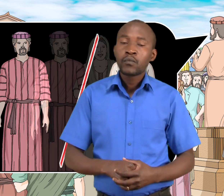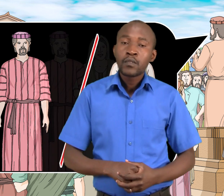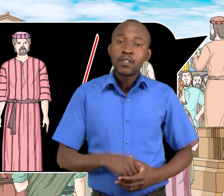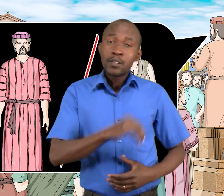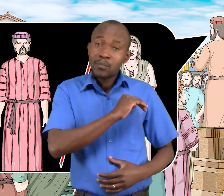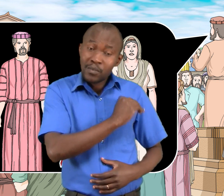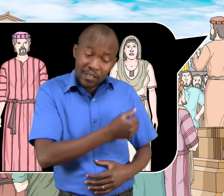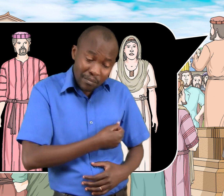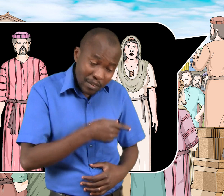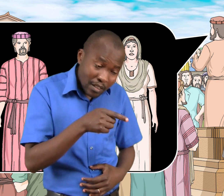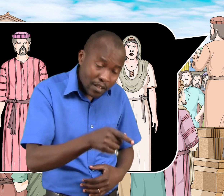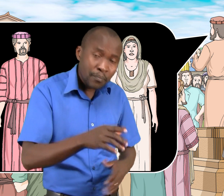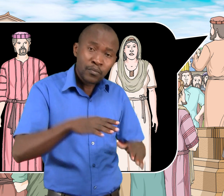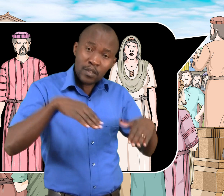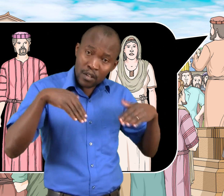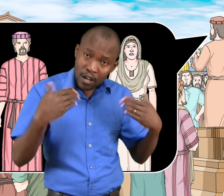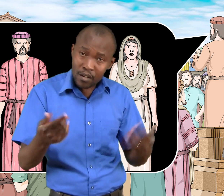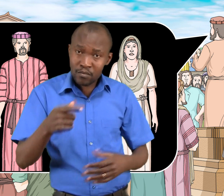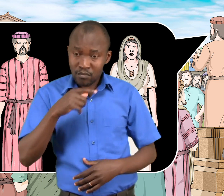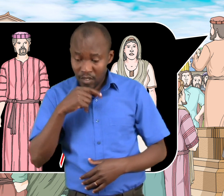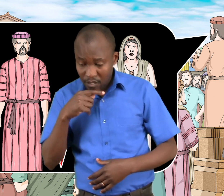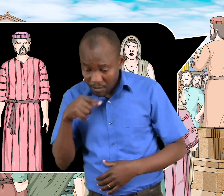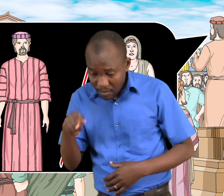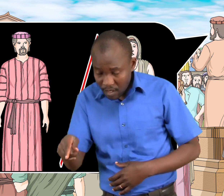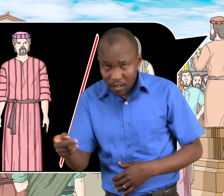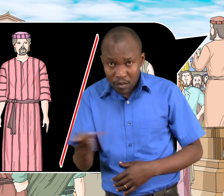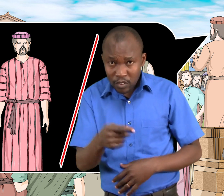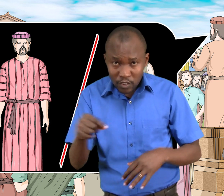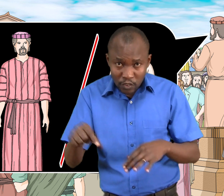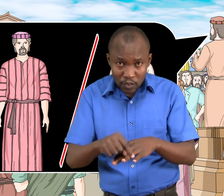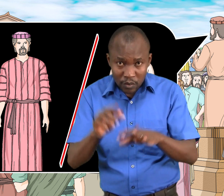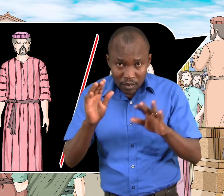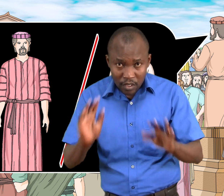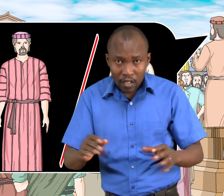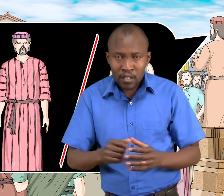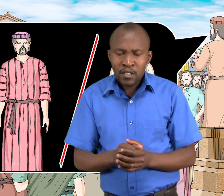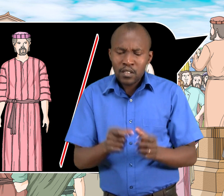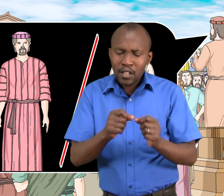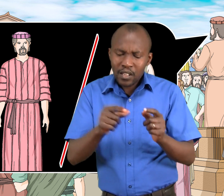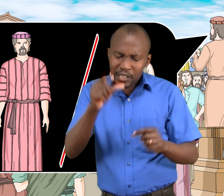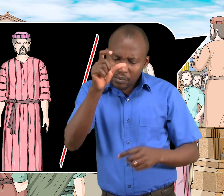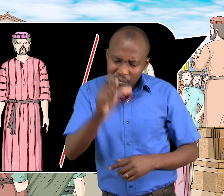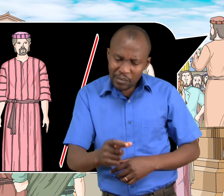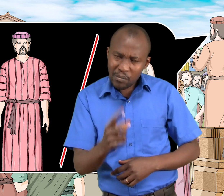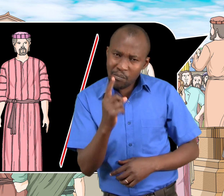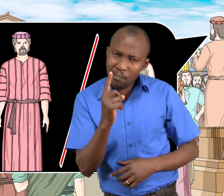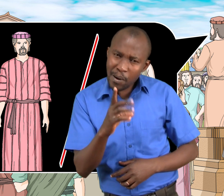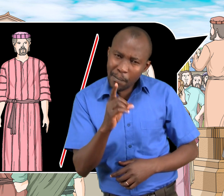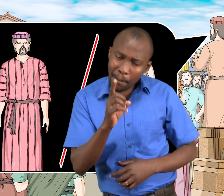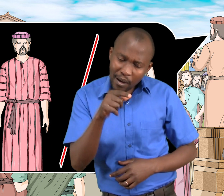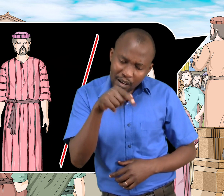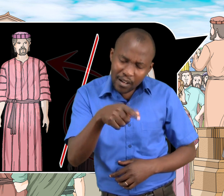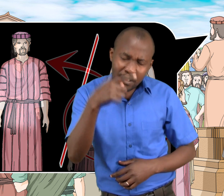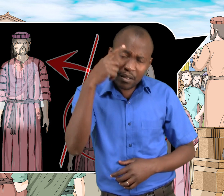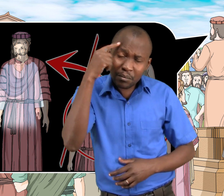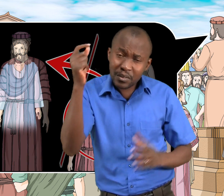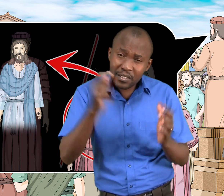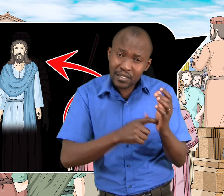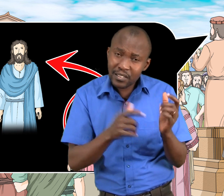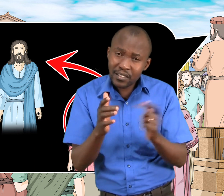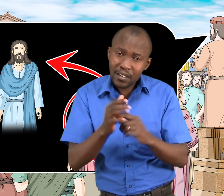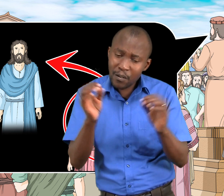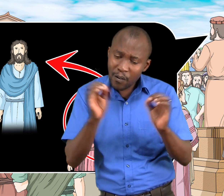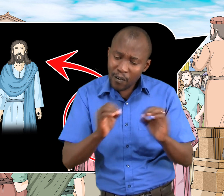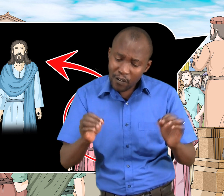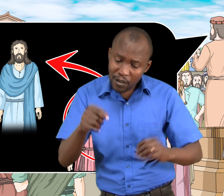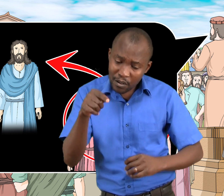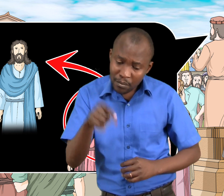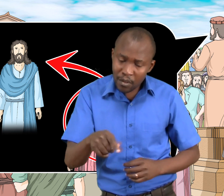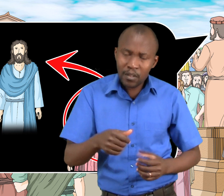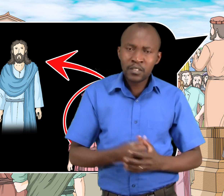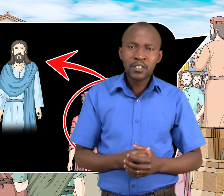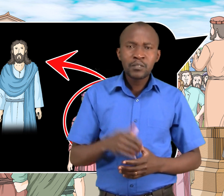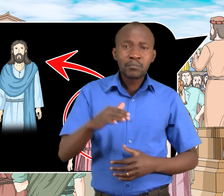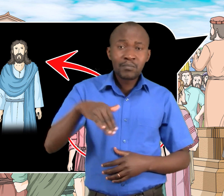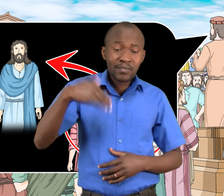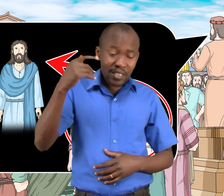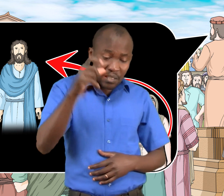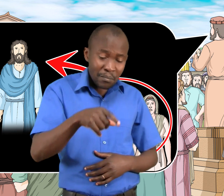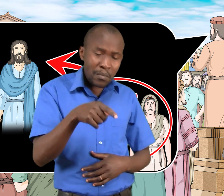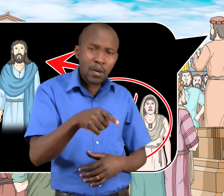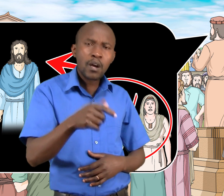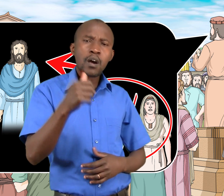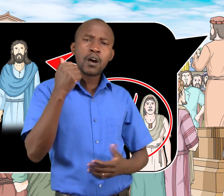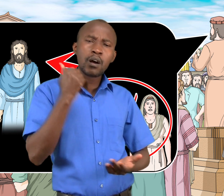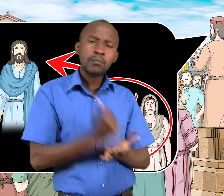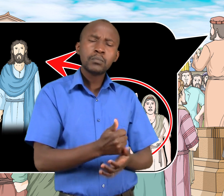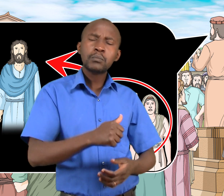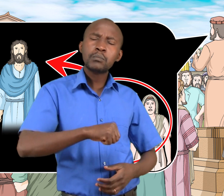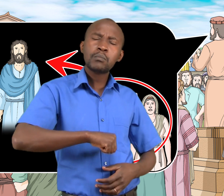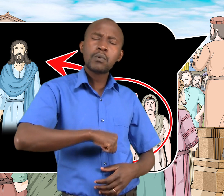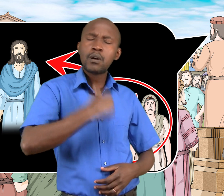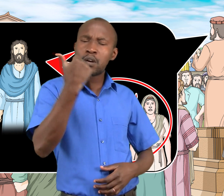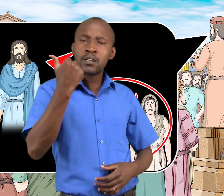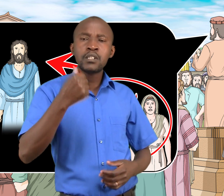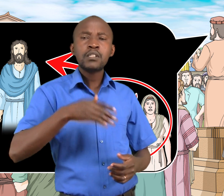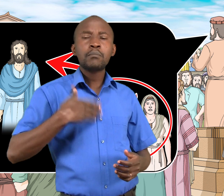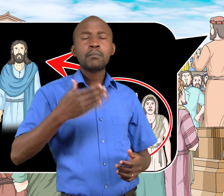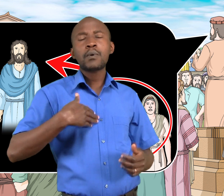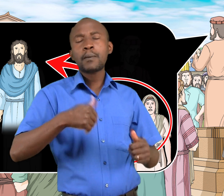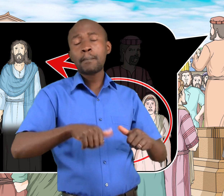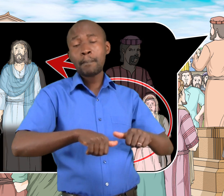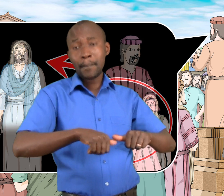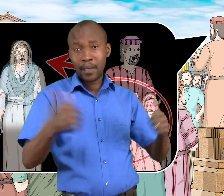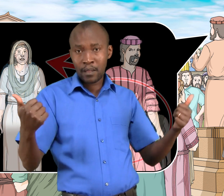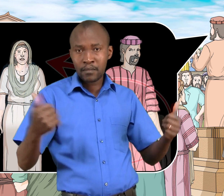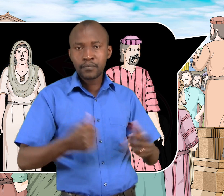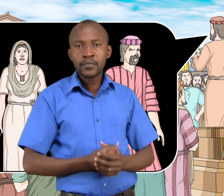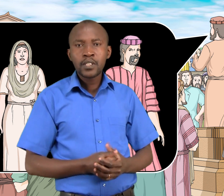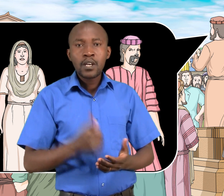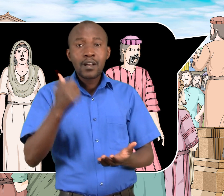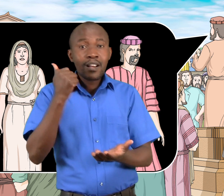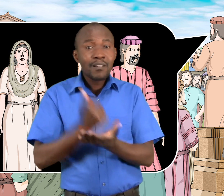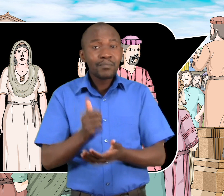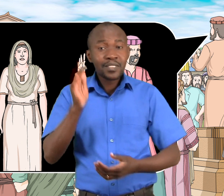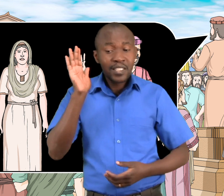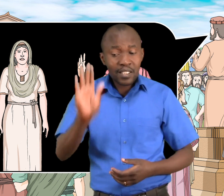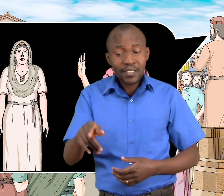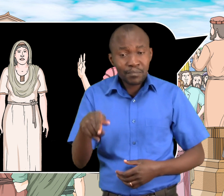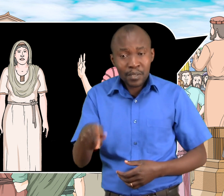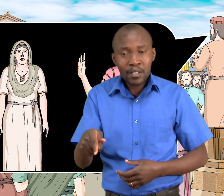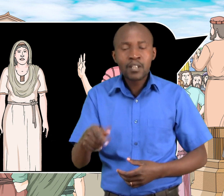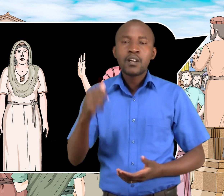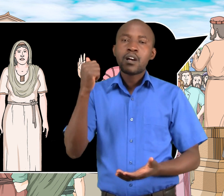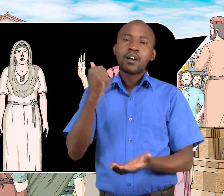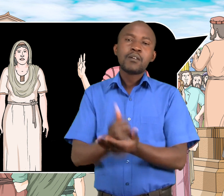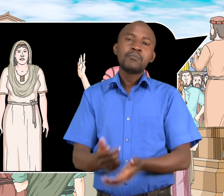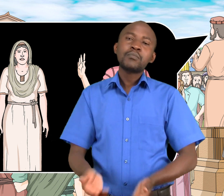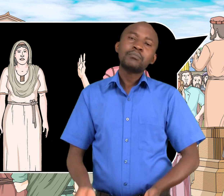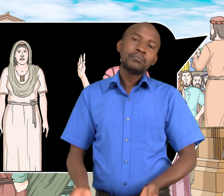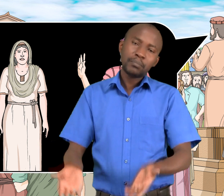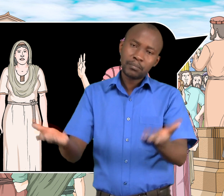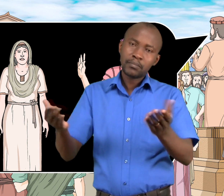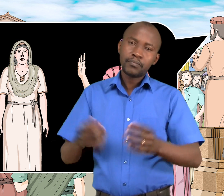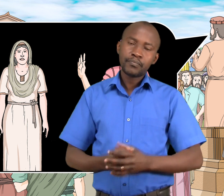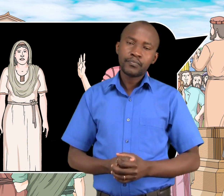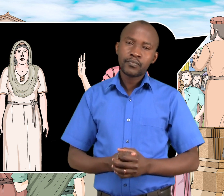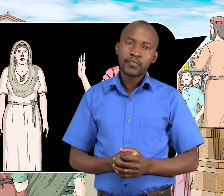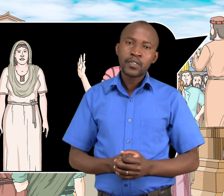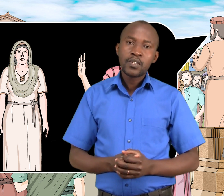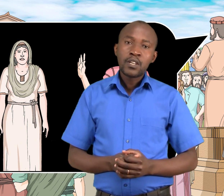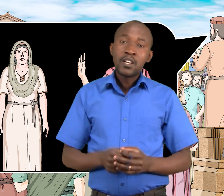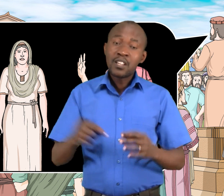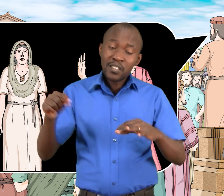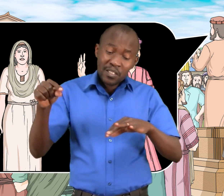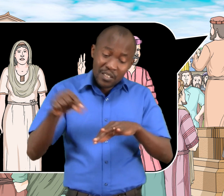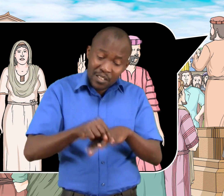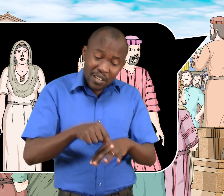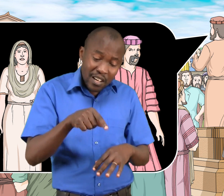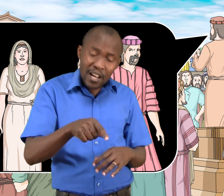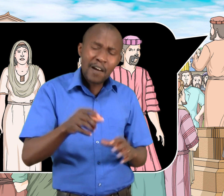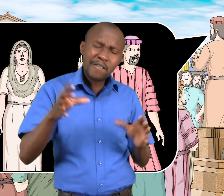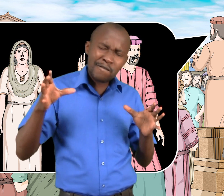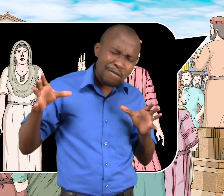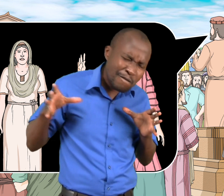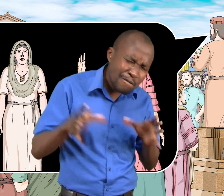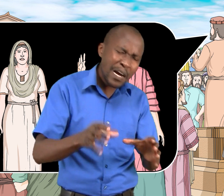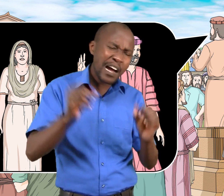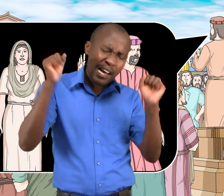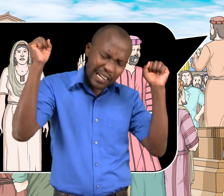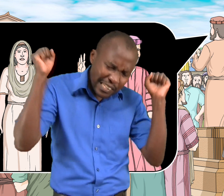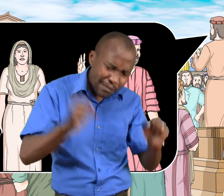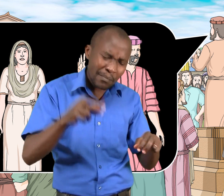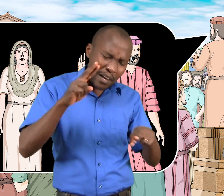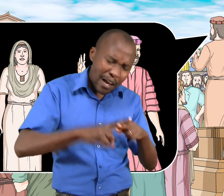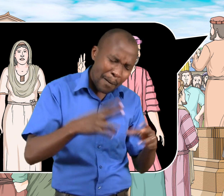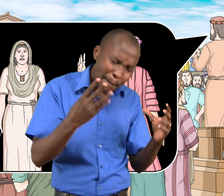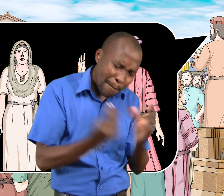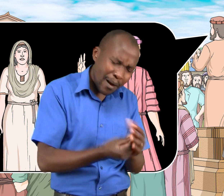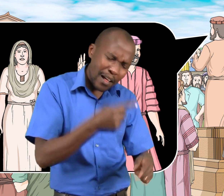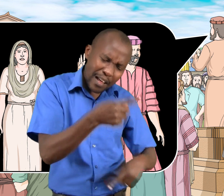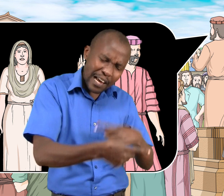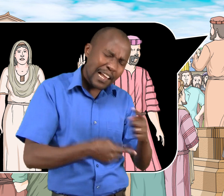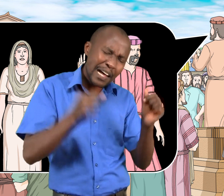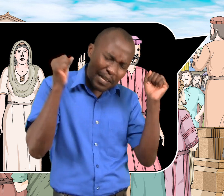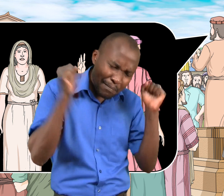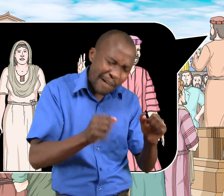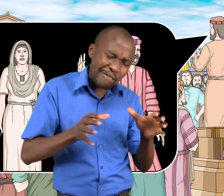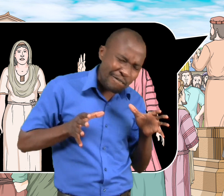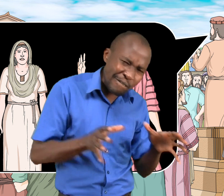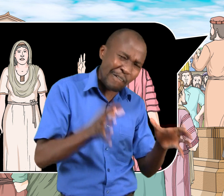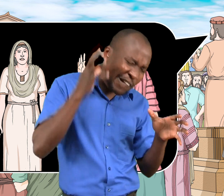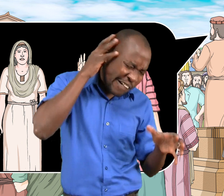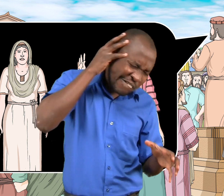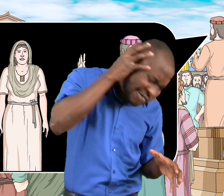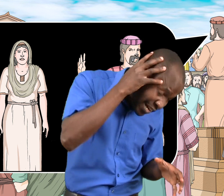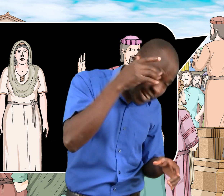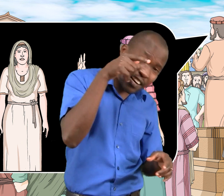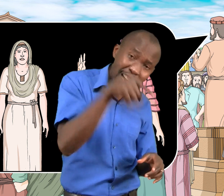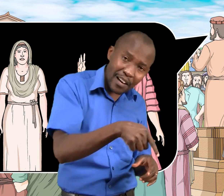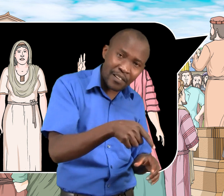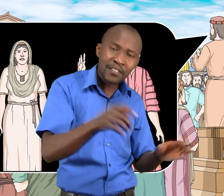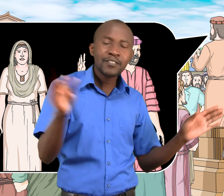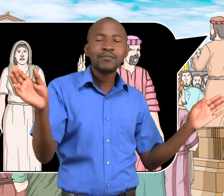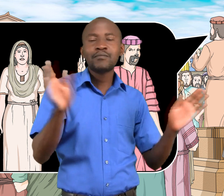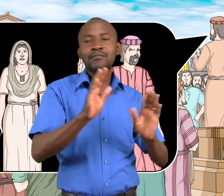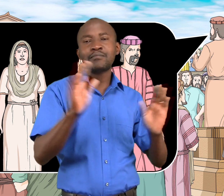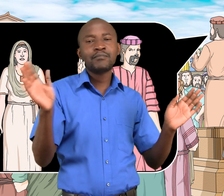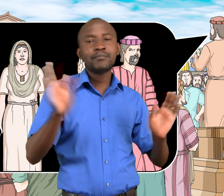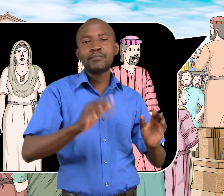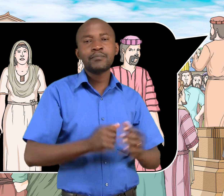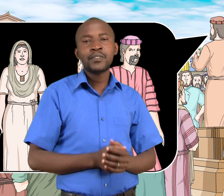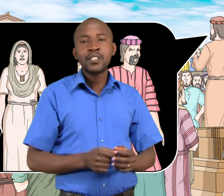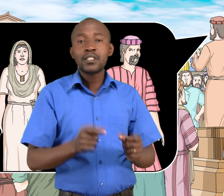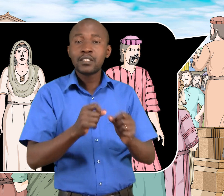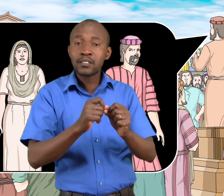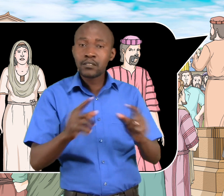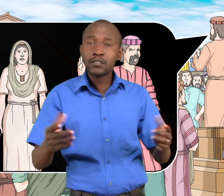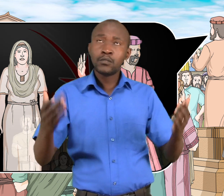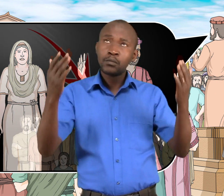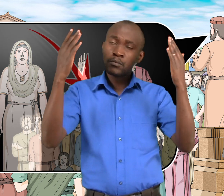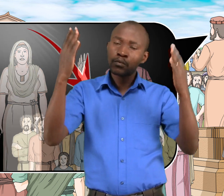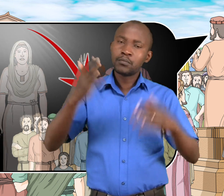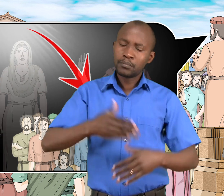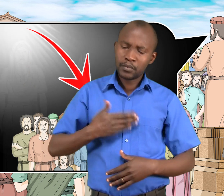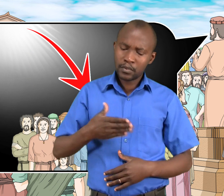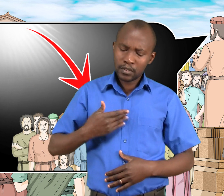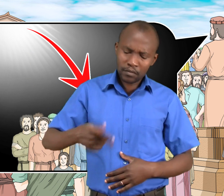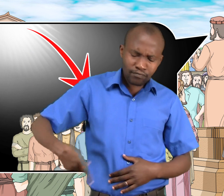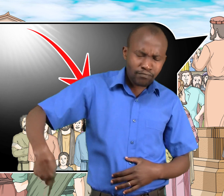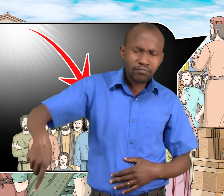The believing brother or sister is not bound in such cases.